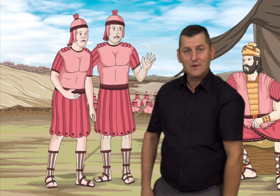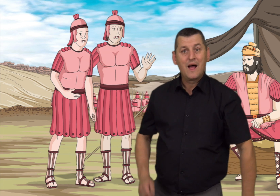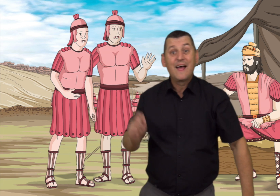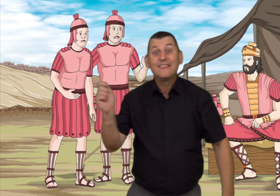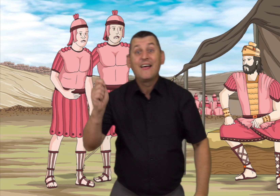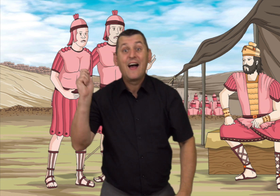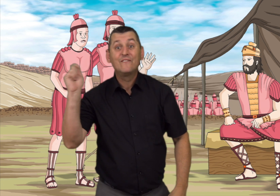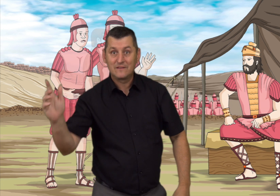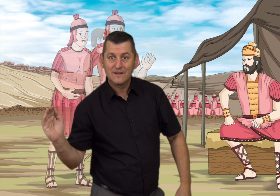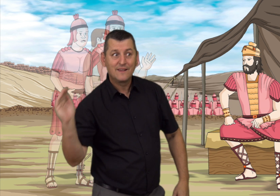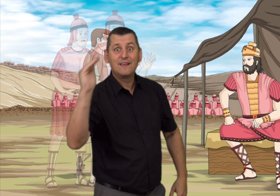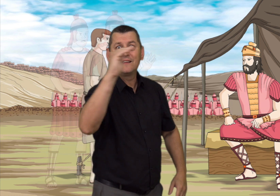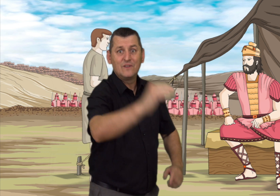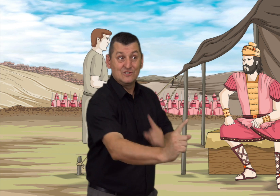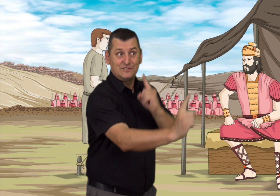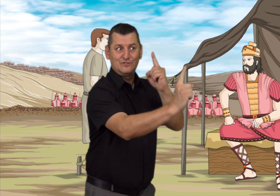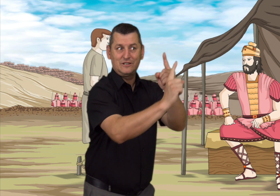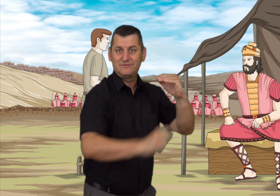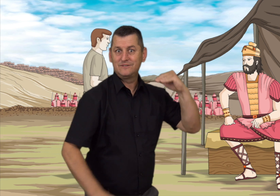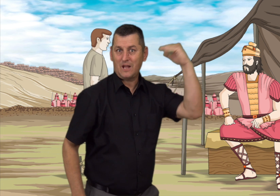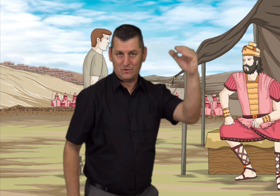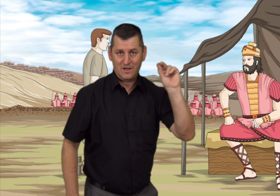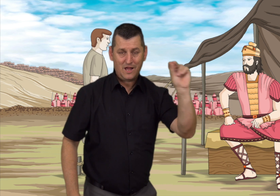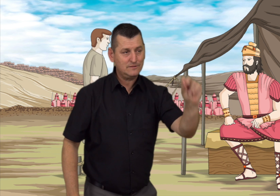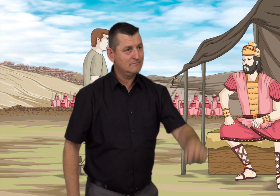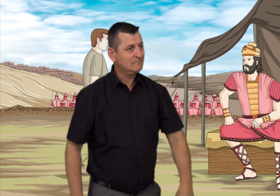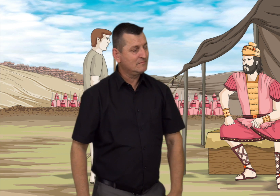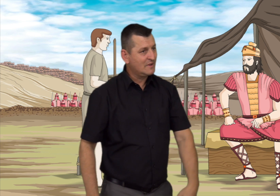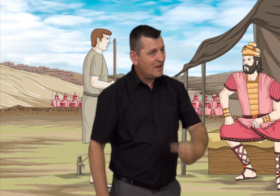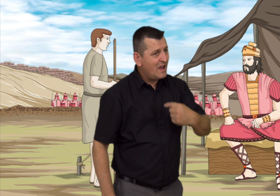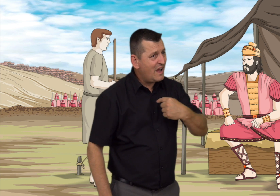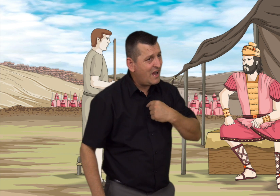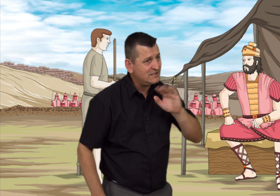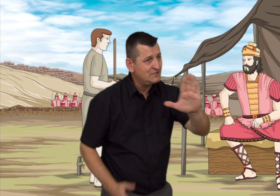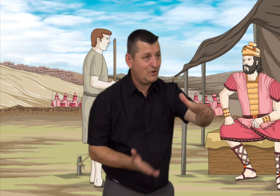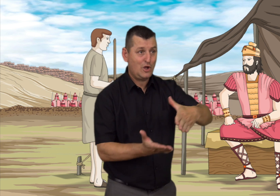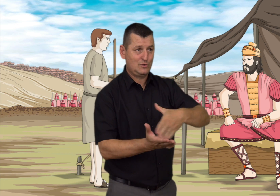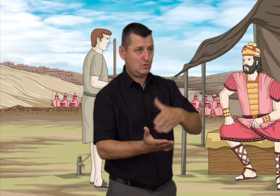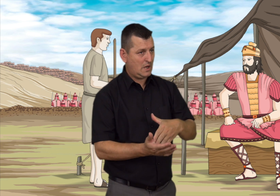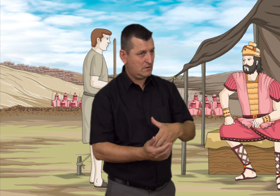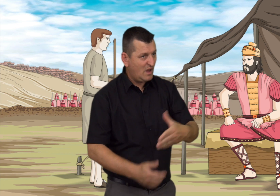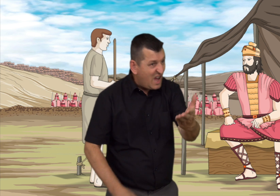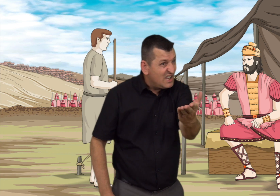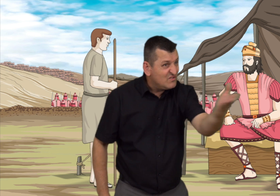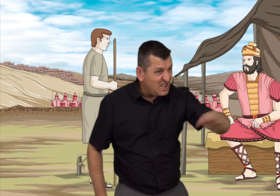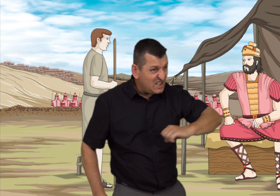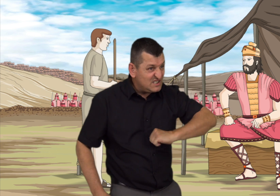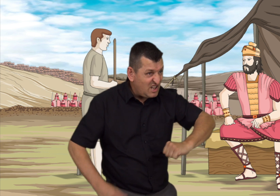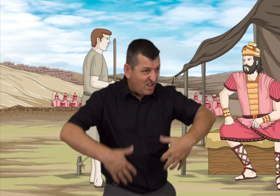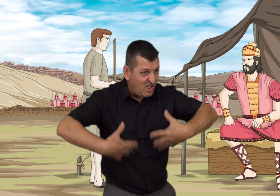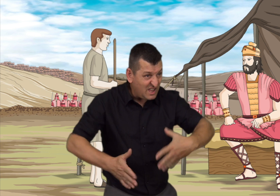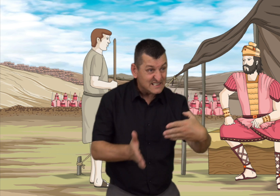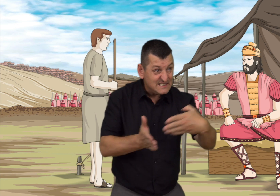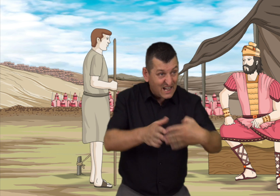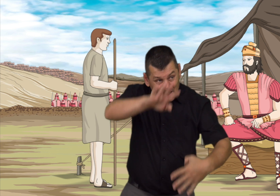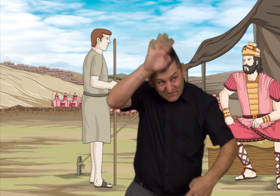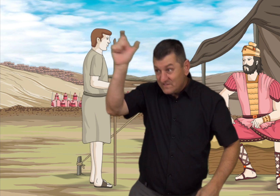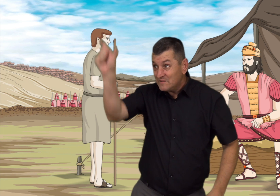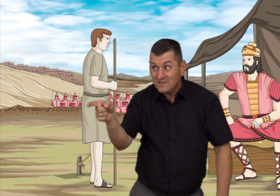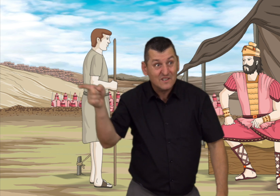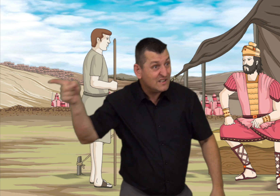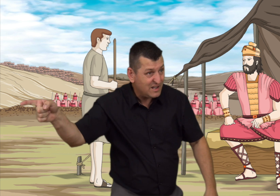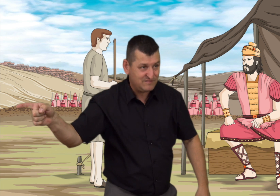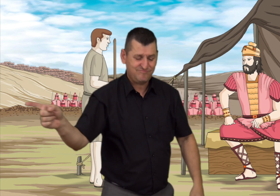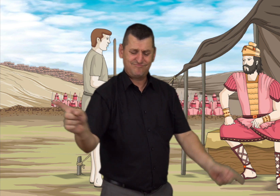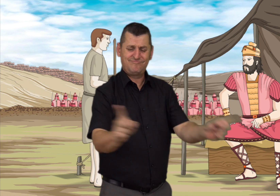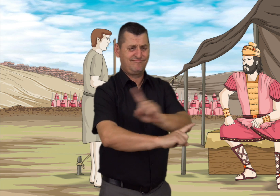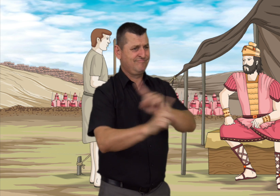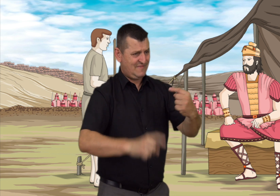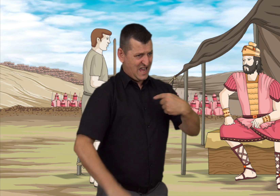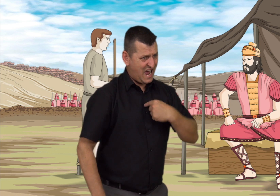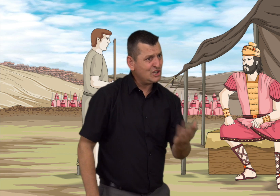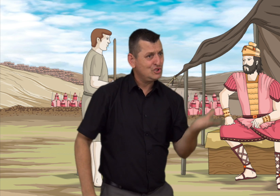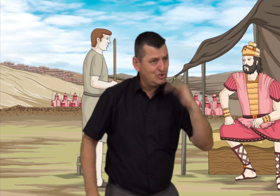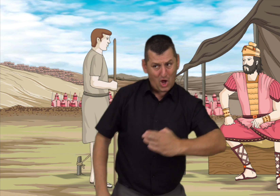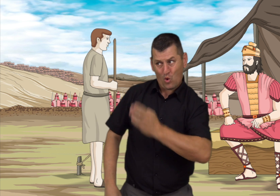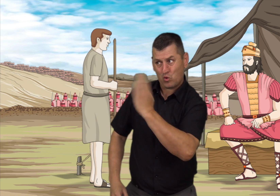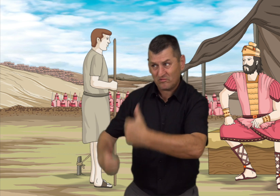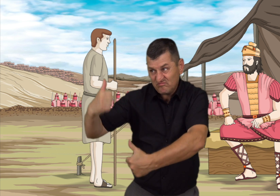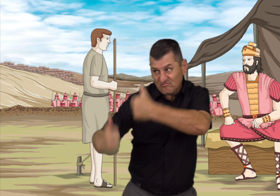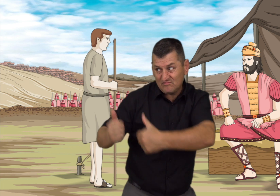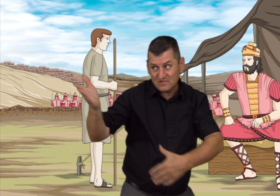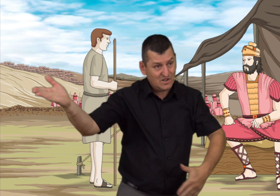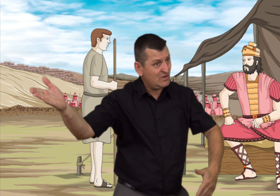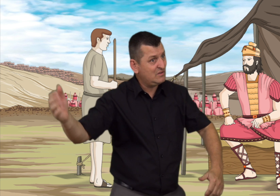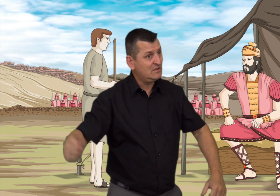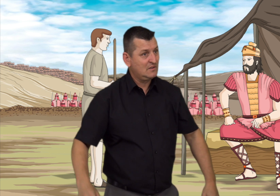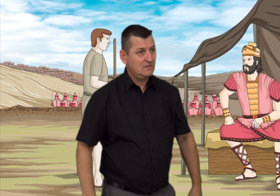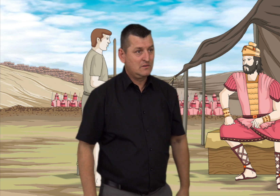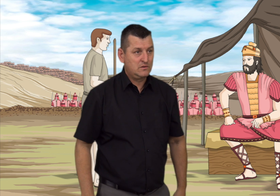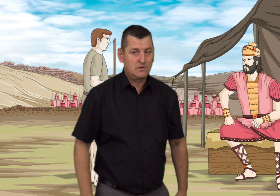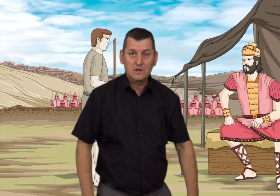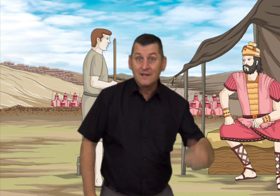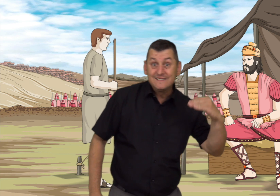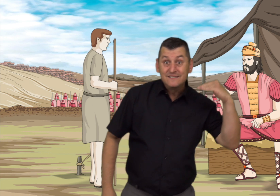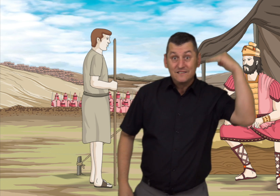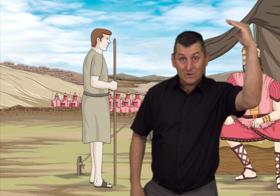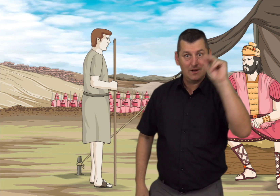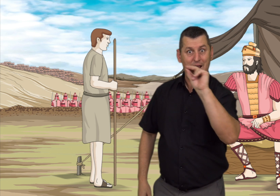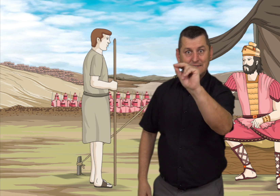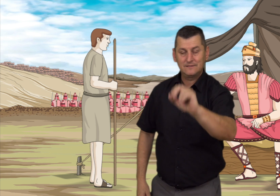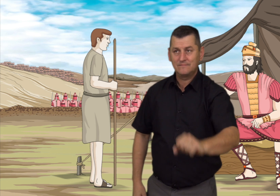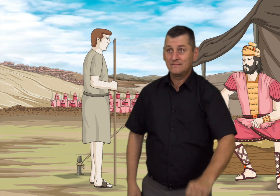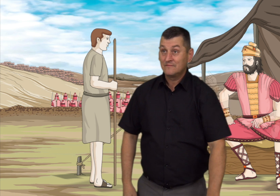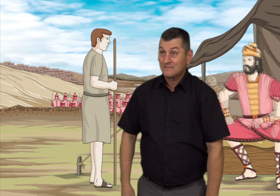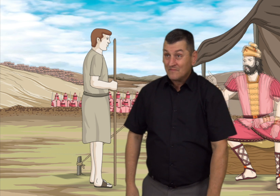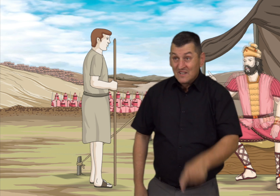And David said to Saul, “Let no man’s heart fail on account of this Philistine. Your servant will go and fight him!”